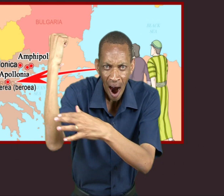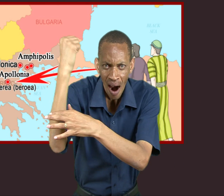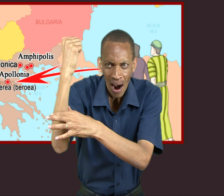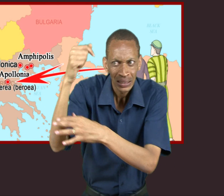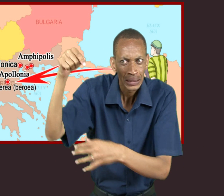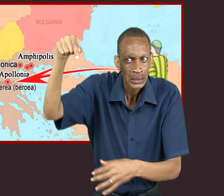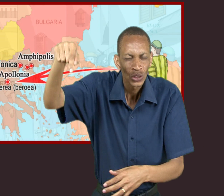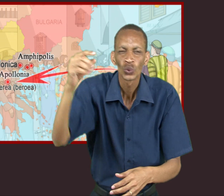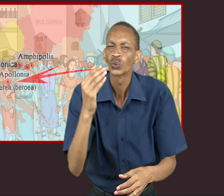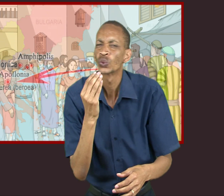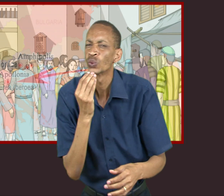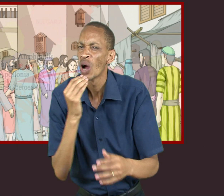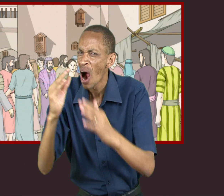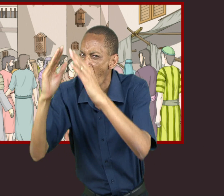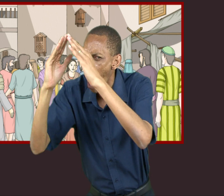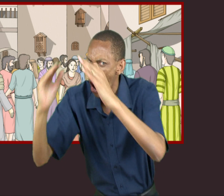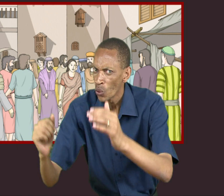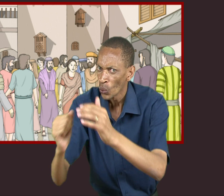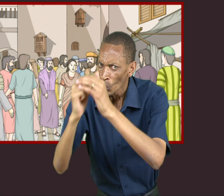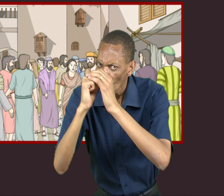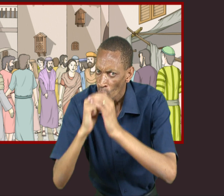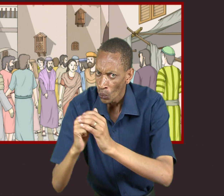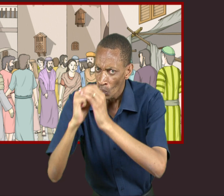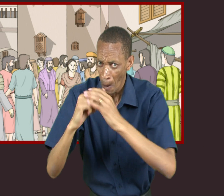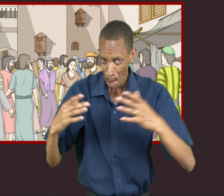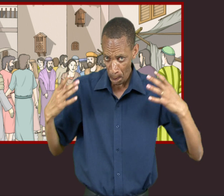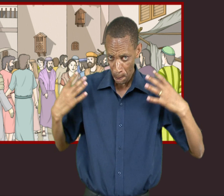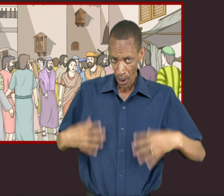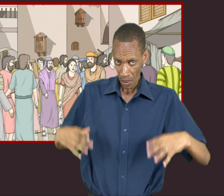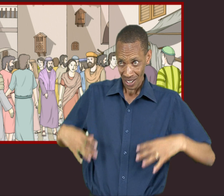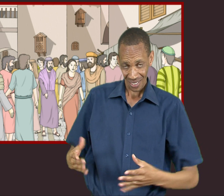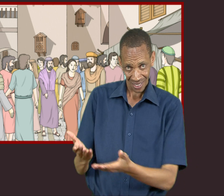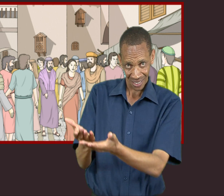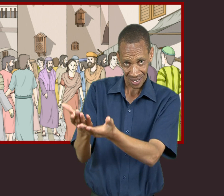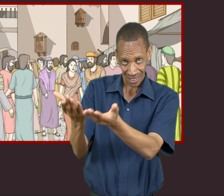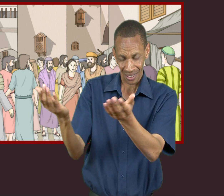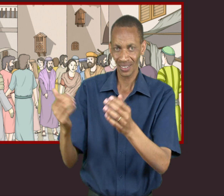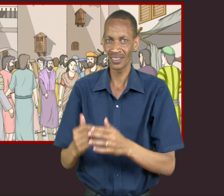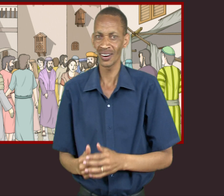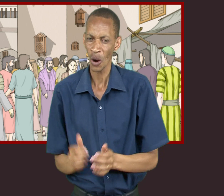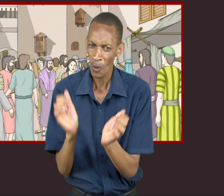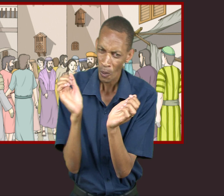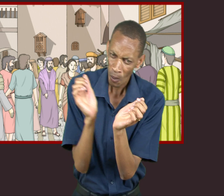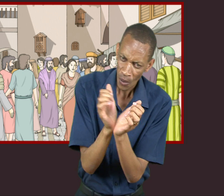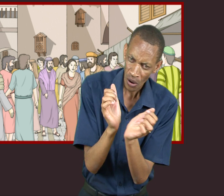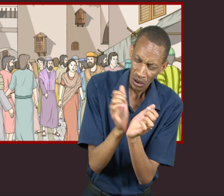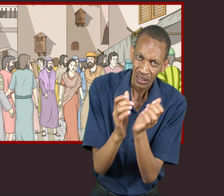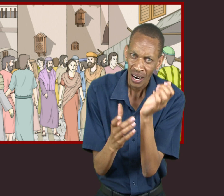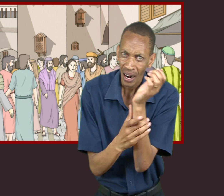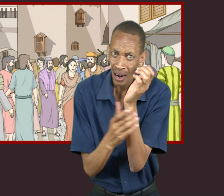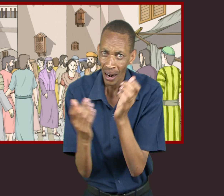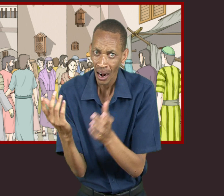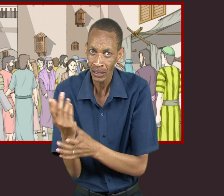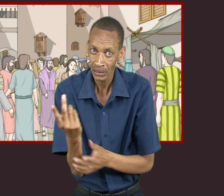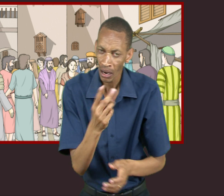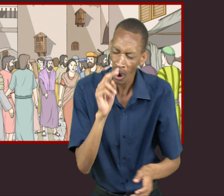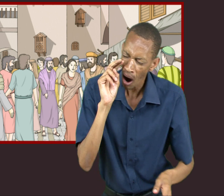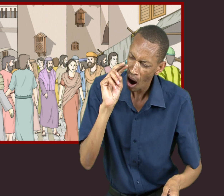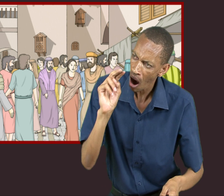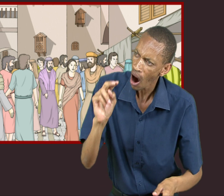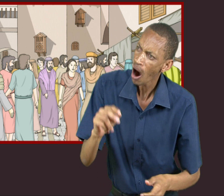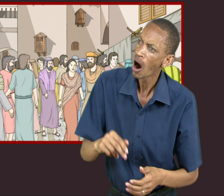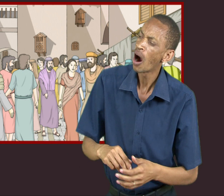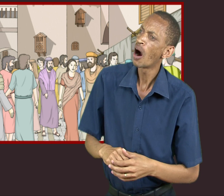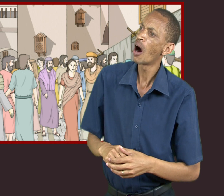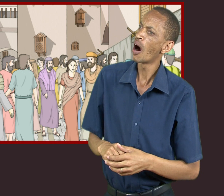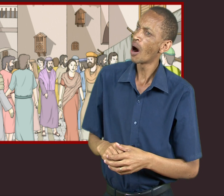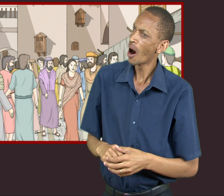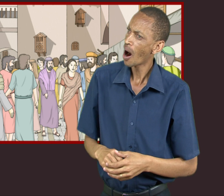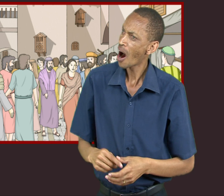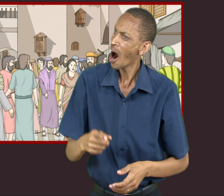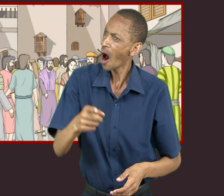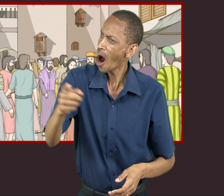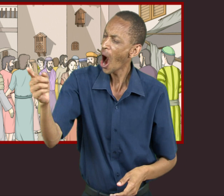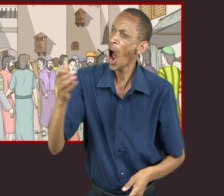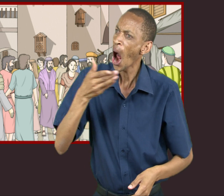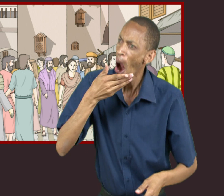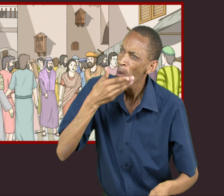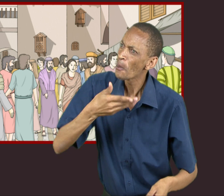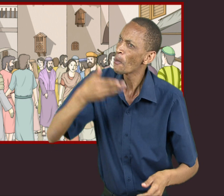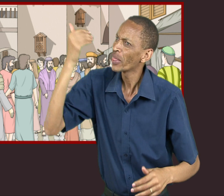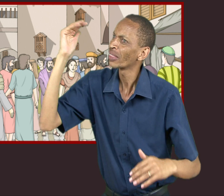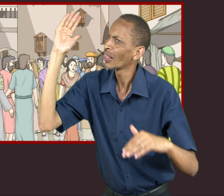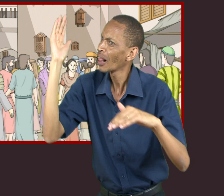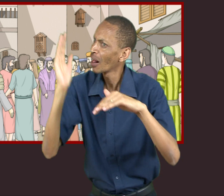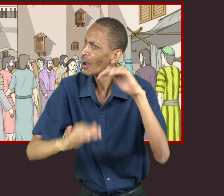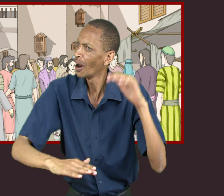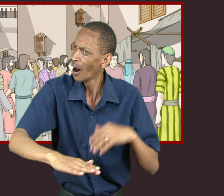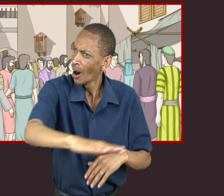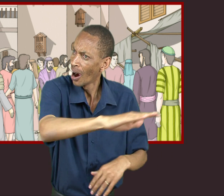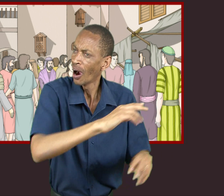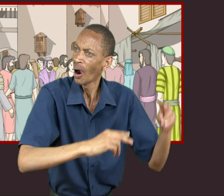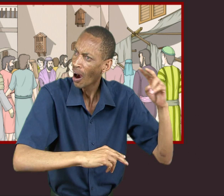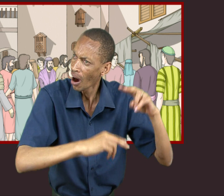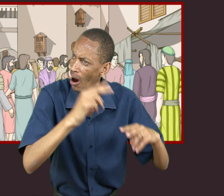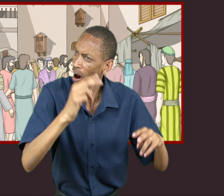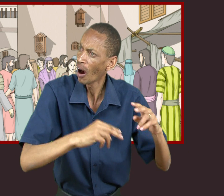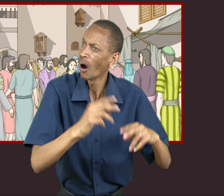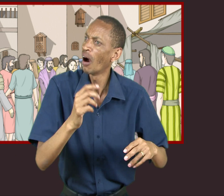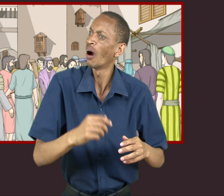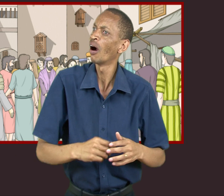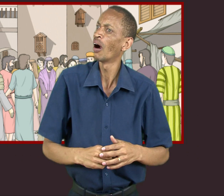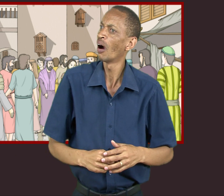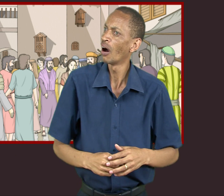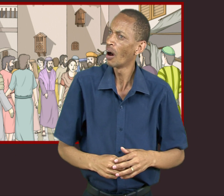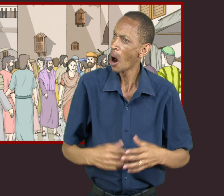On arriving there, they went into the Jewish synagogue.